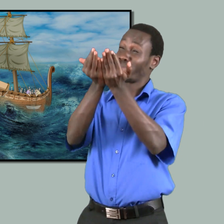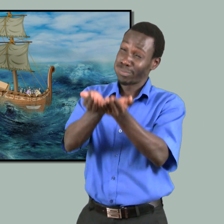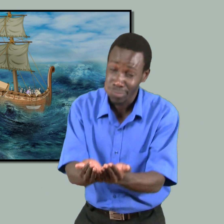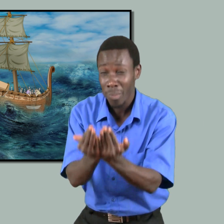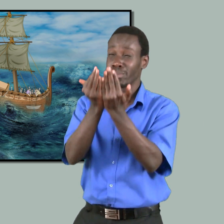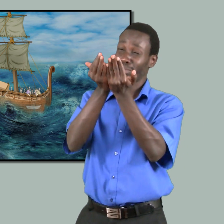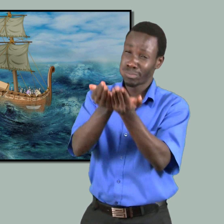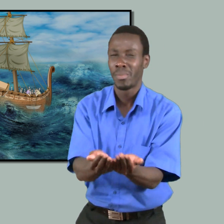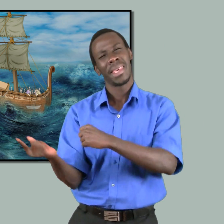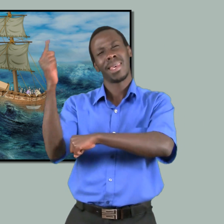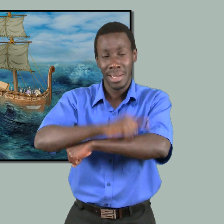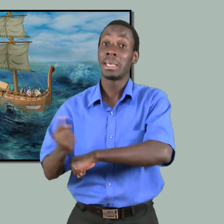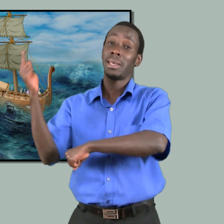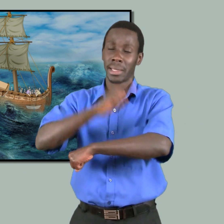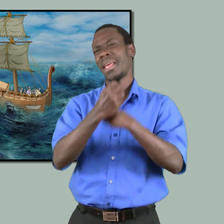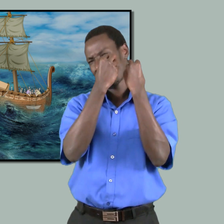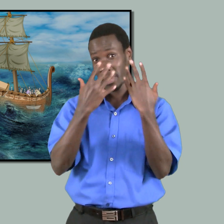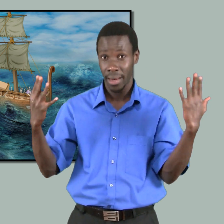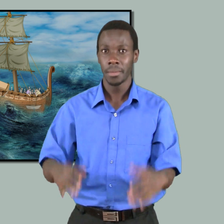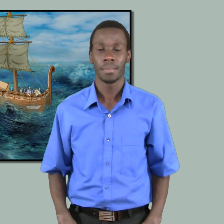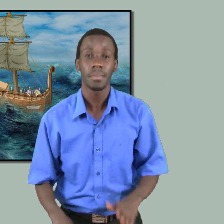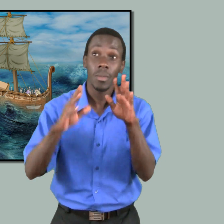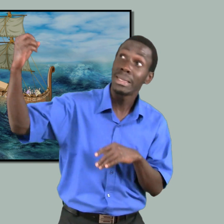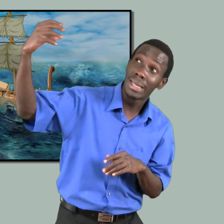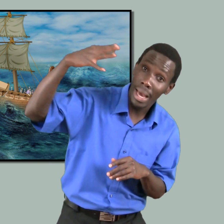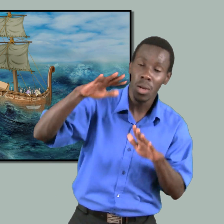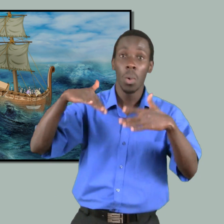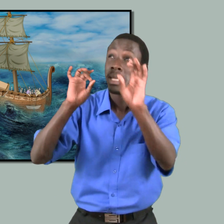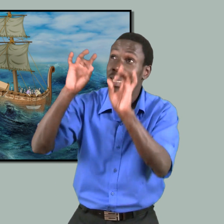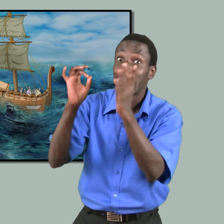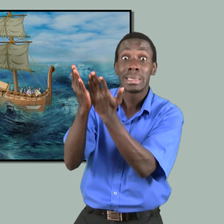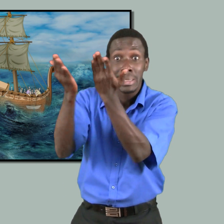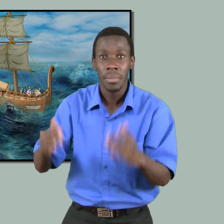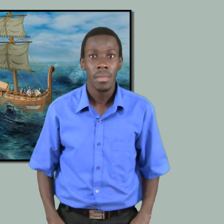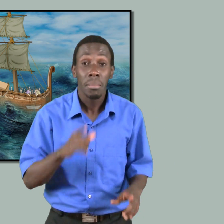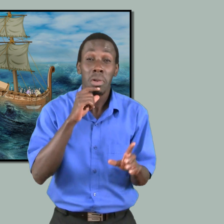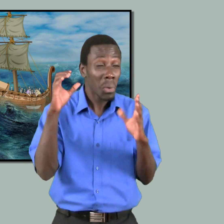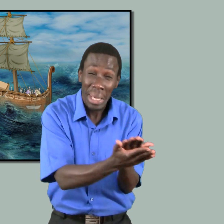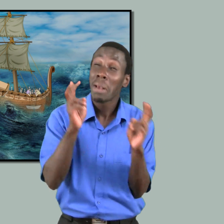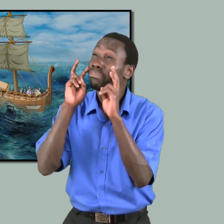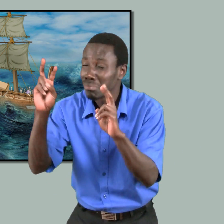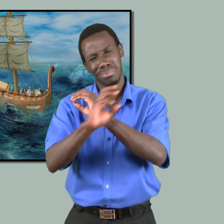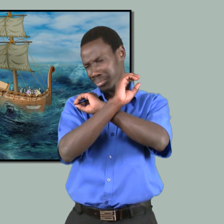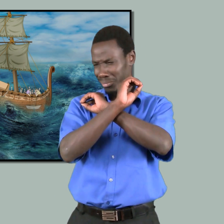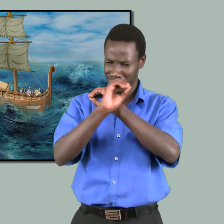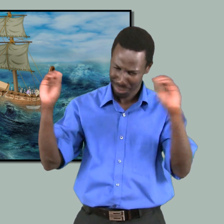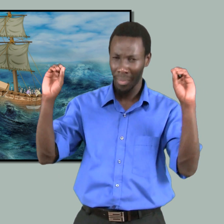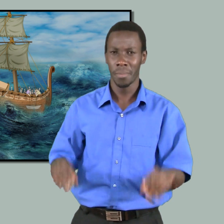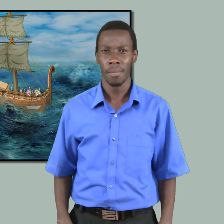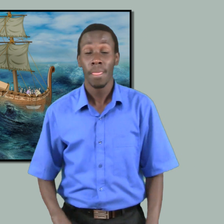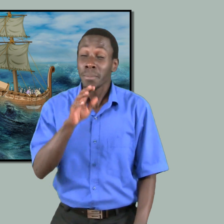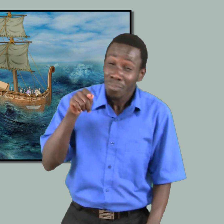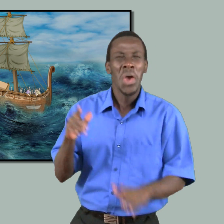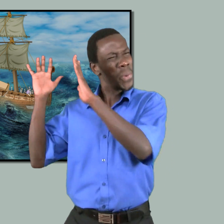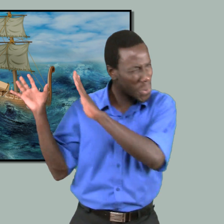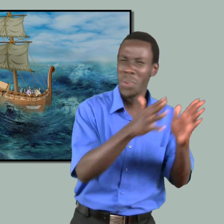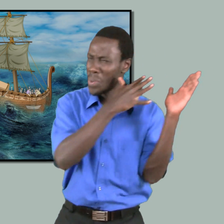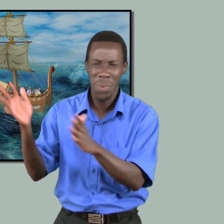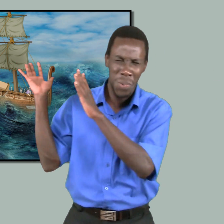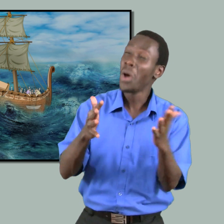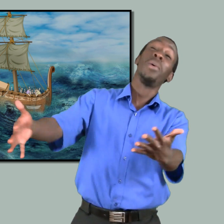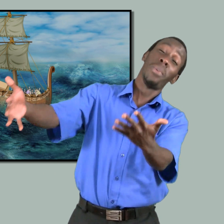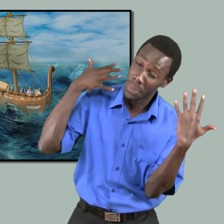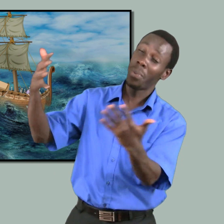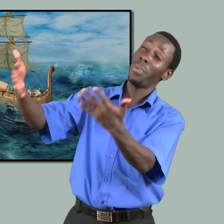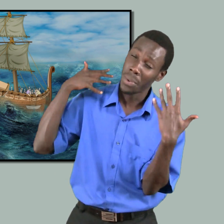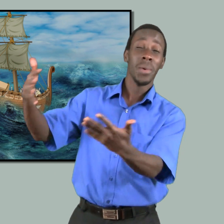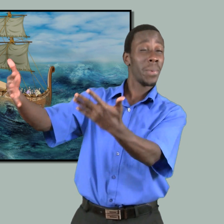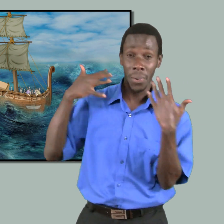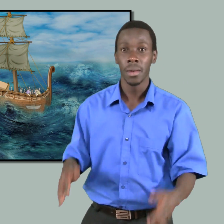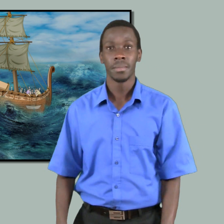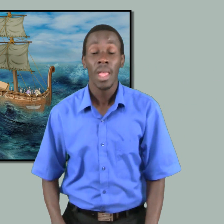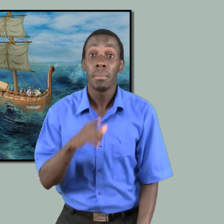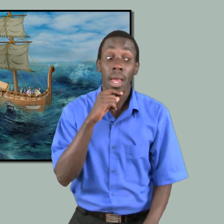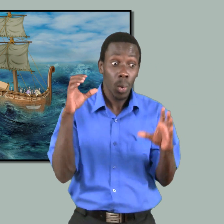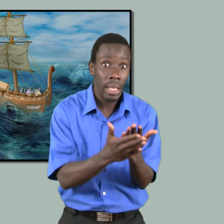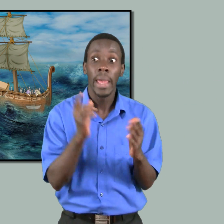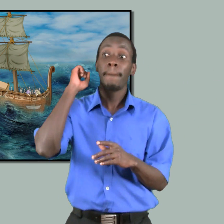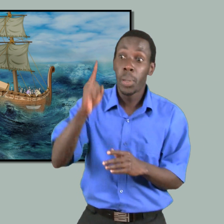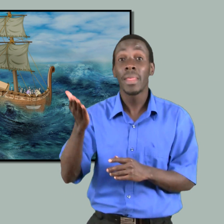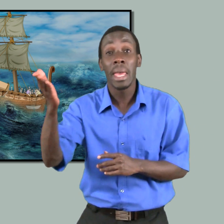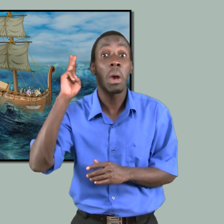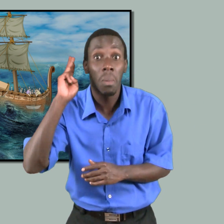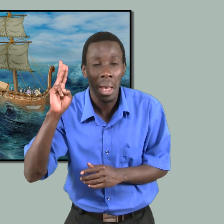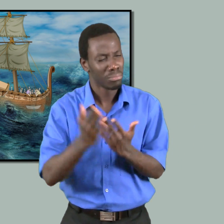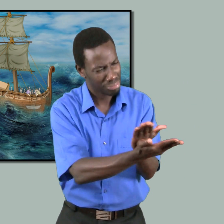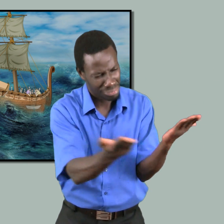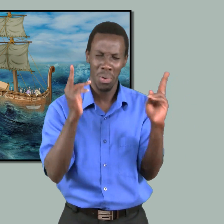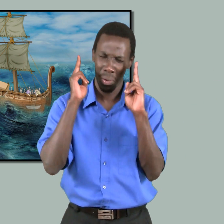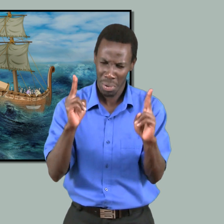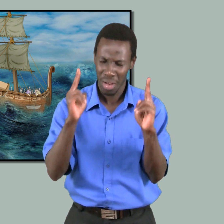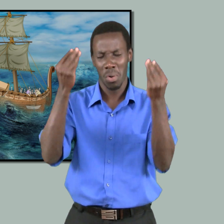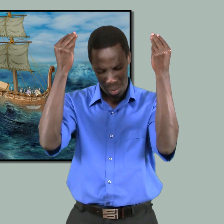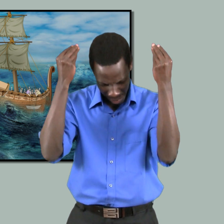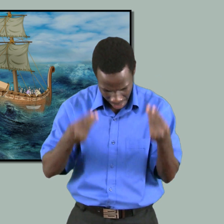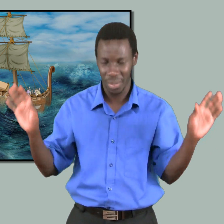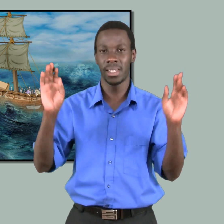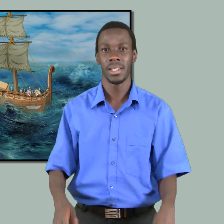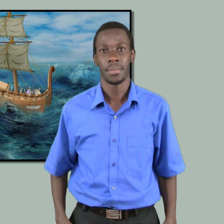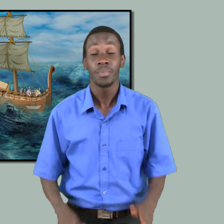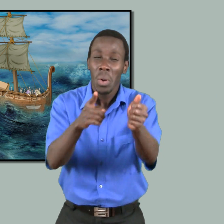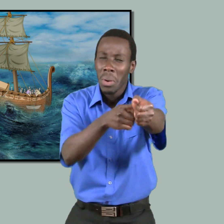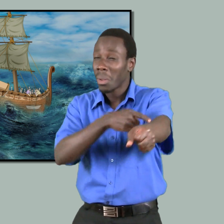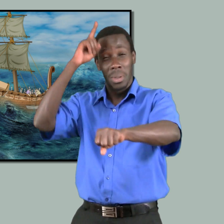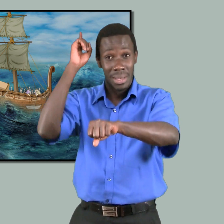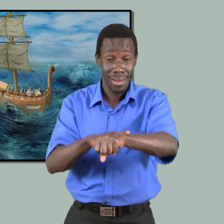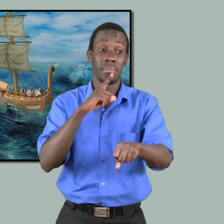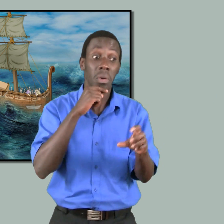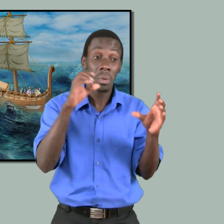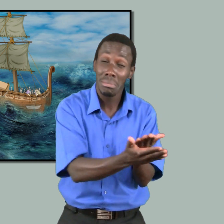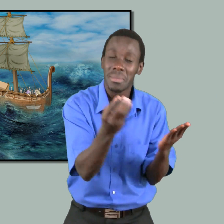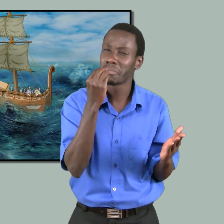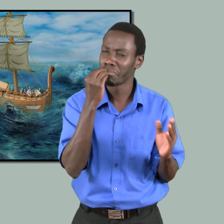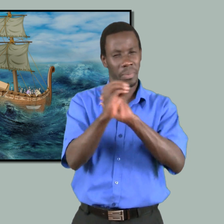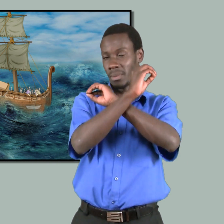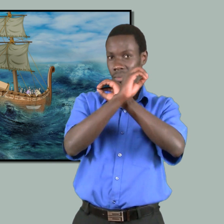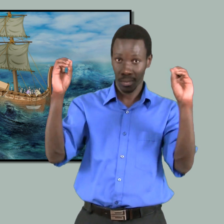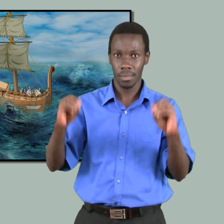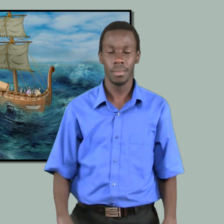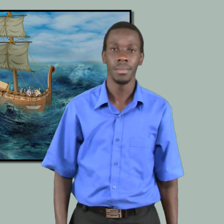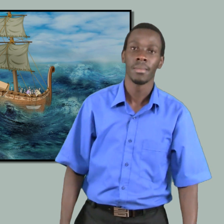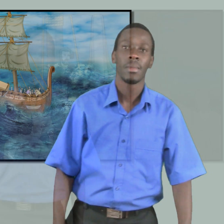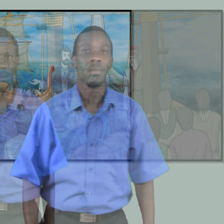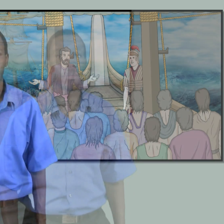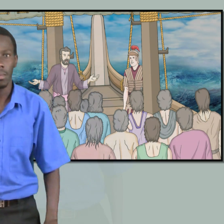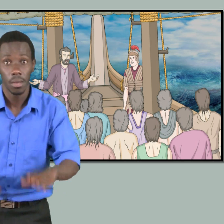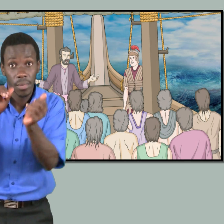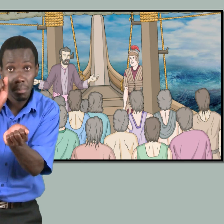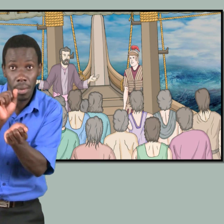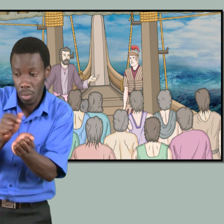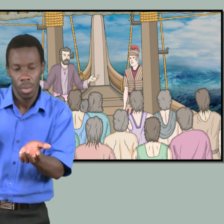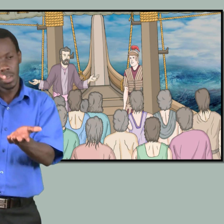When neither sun nor stars appeared for many days and the great storm continued to batter us, we abandoned all hope of being saved.